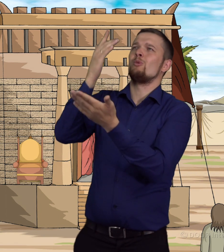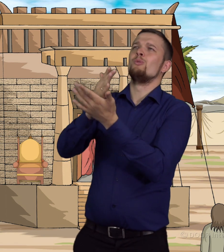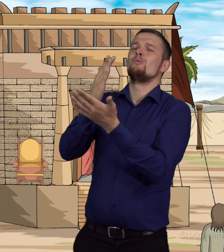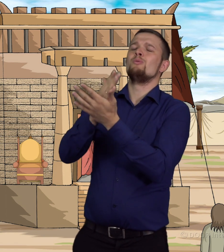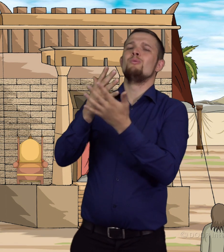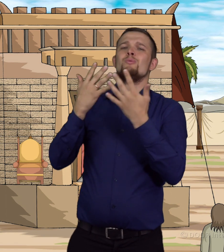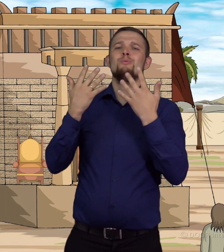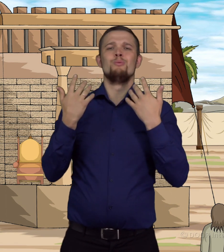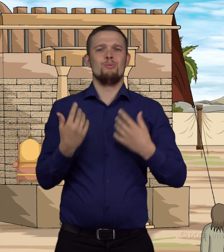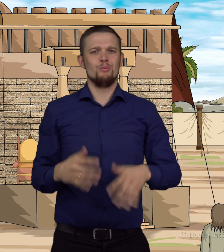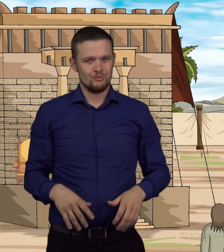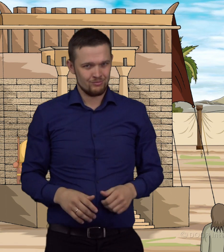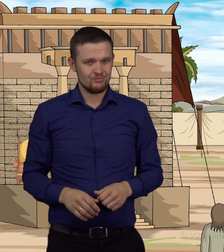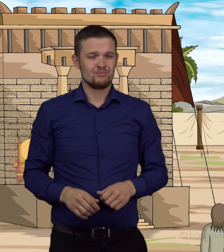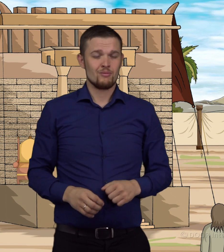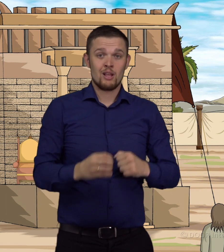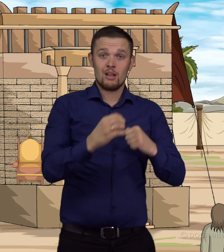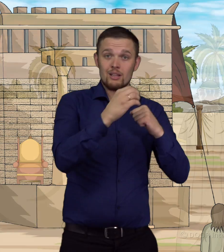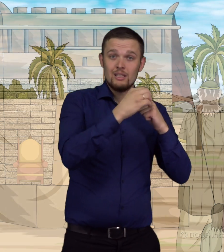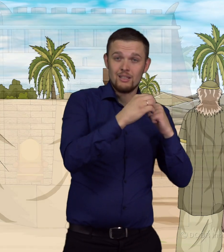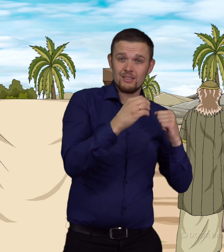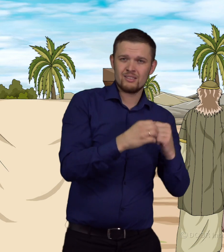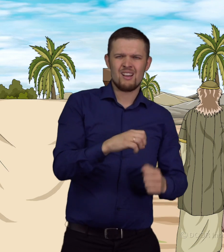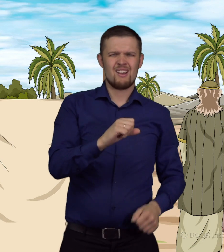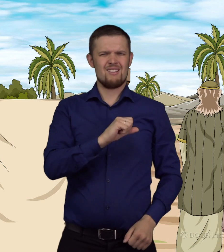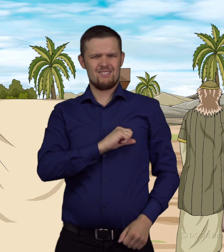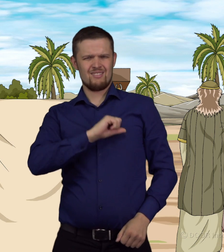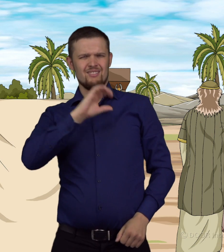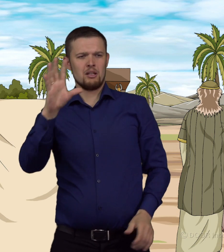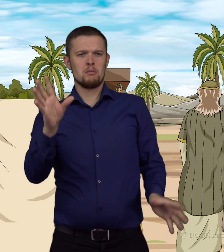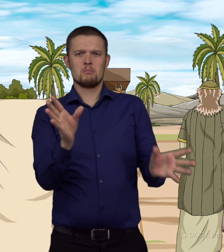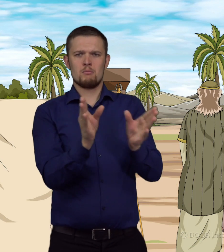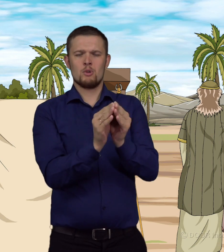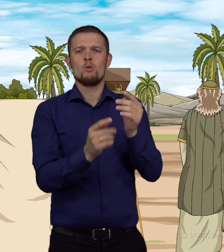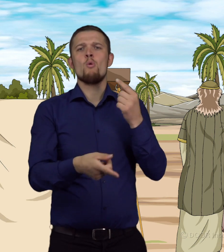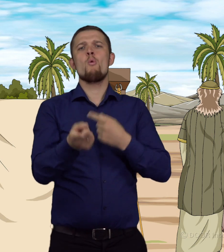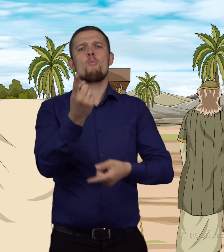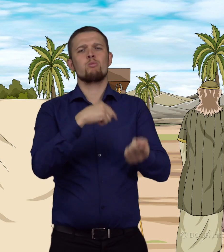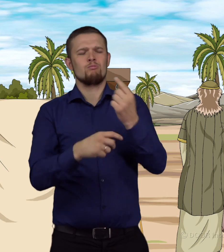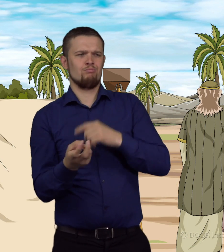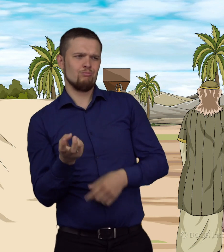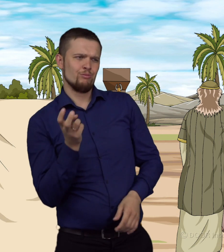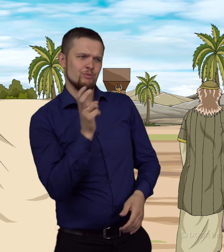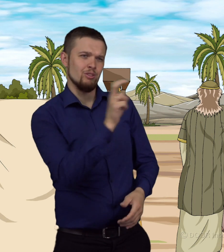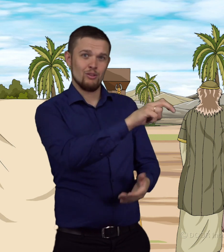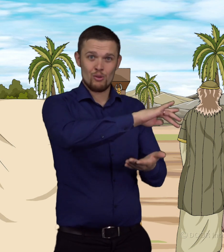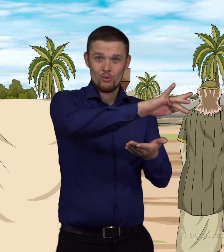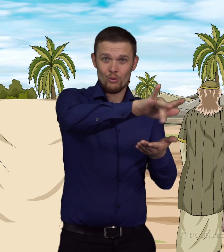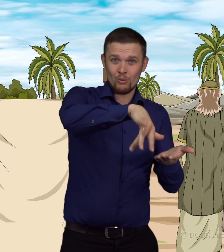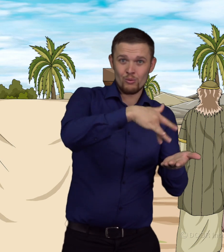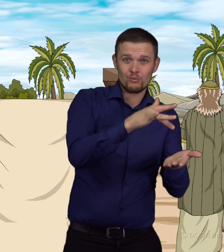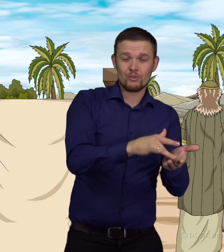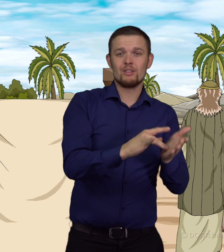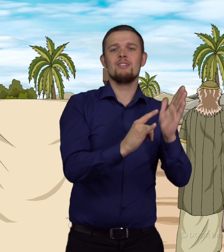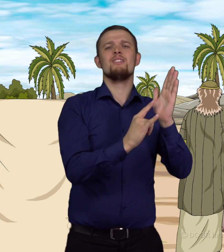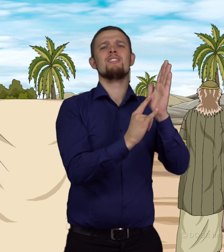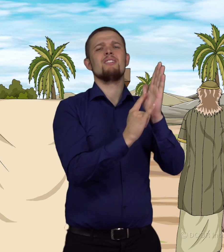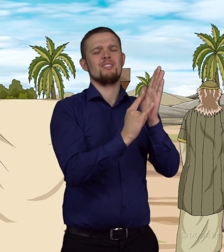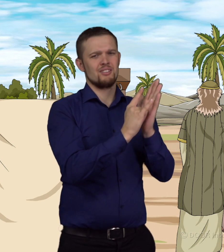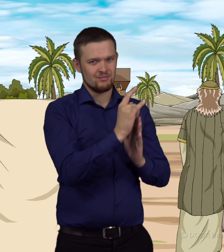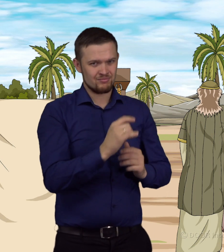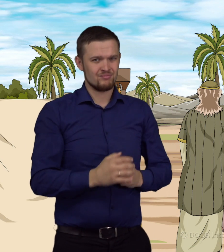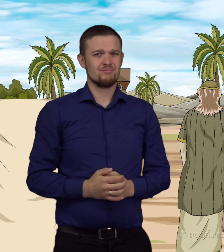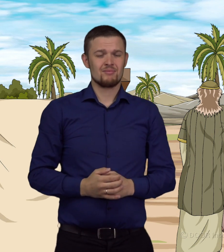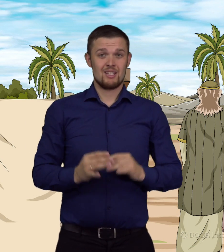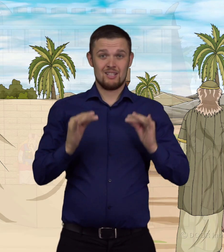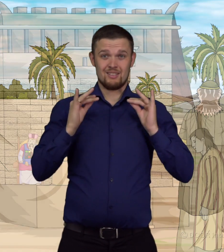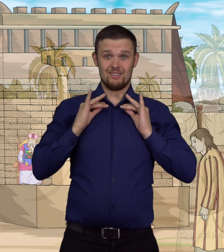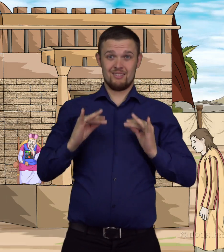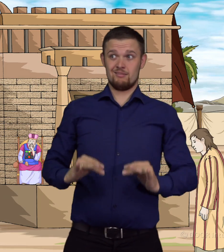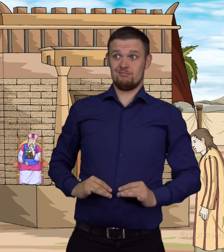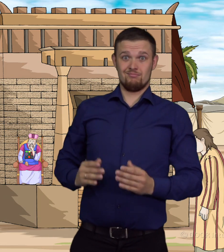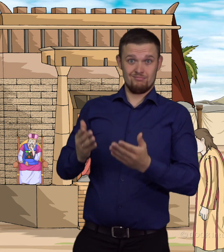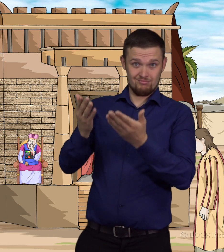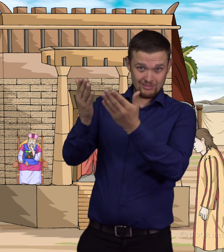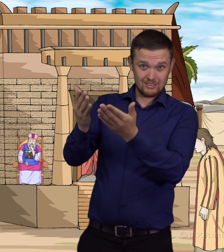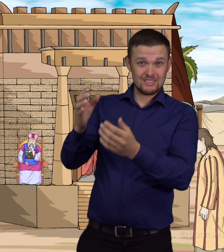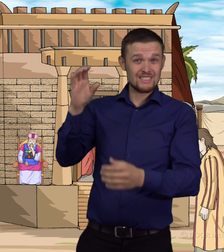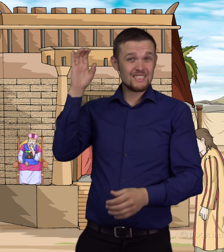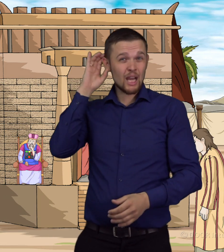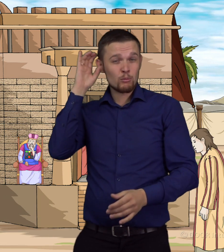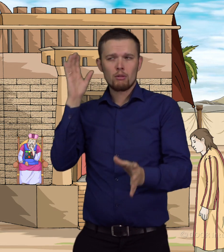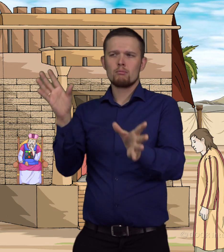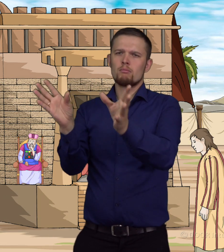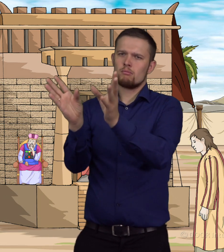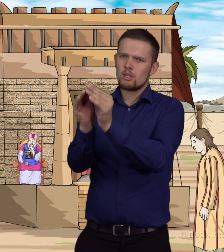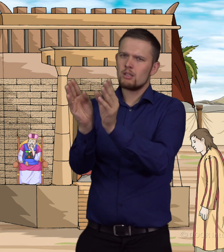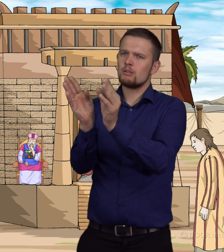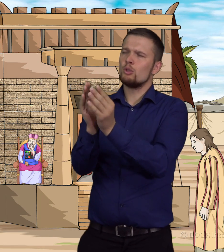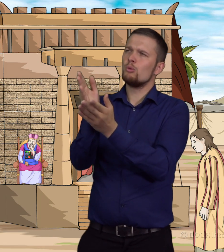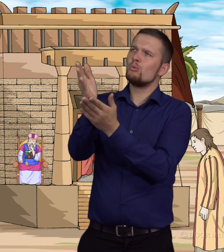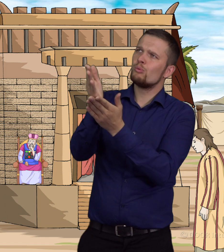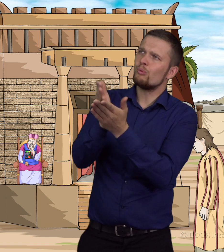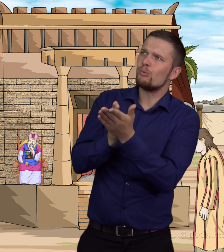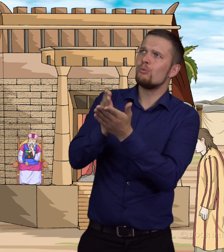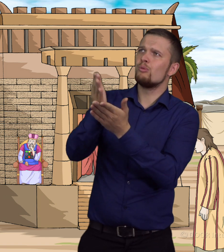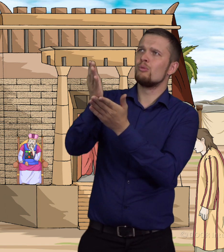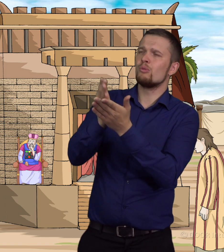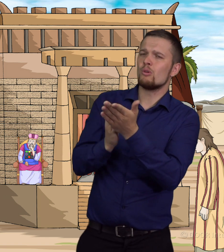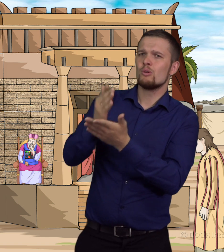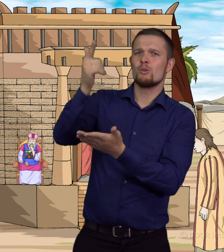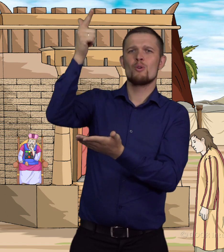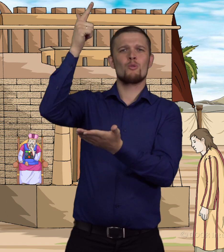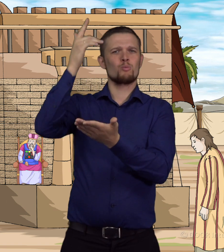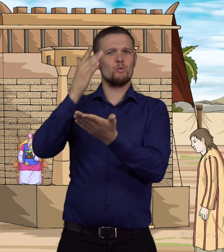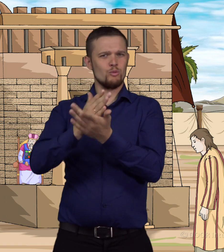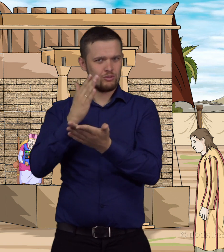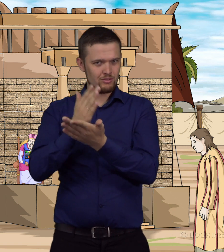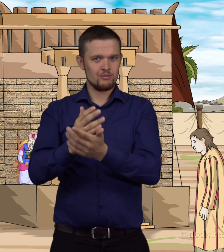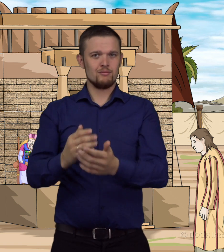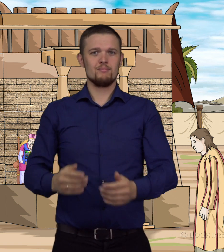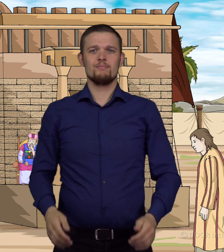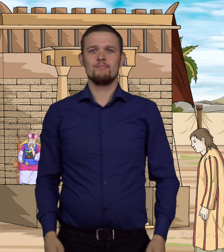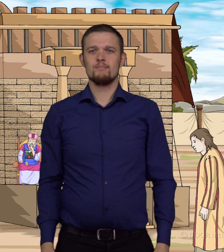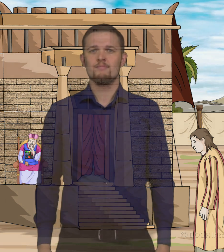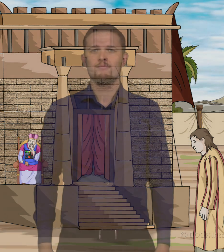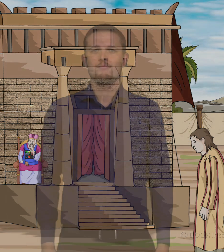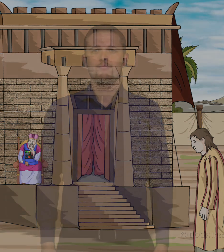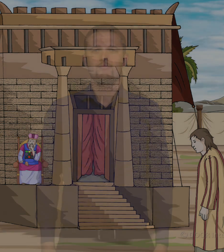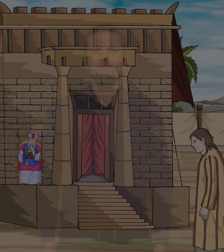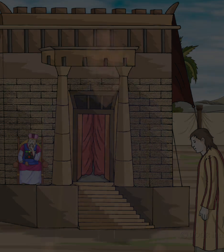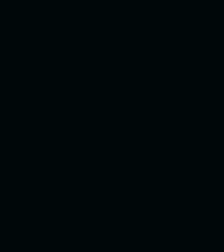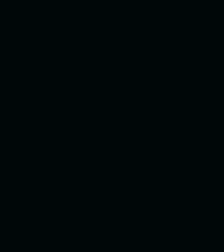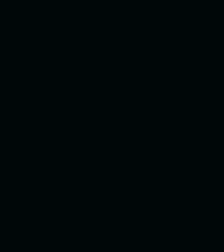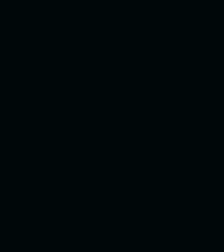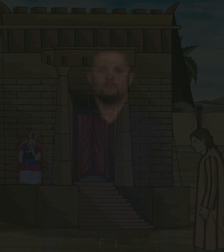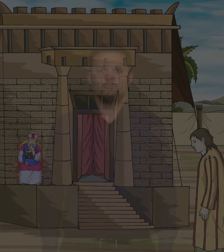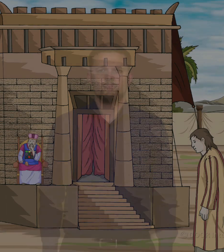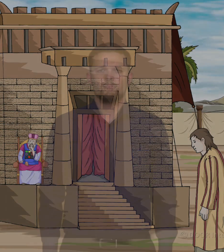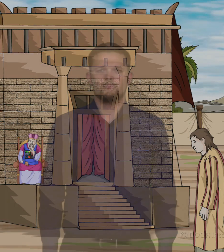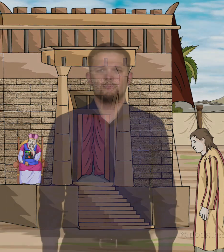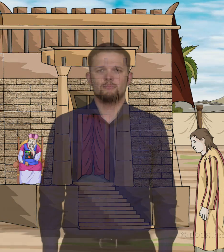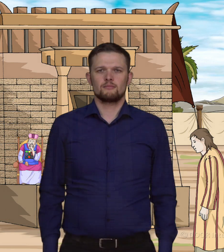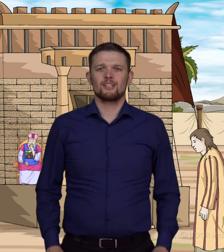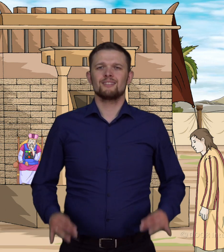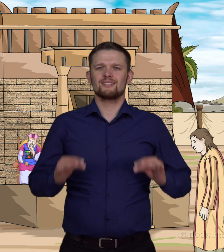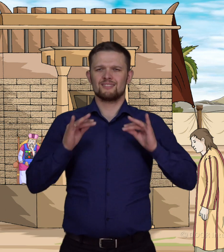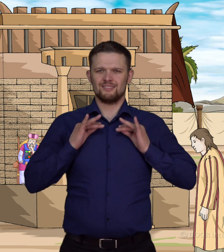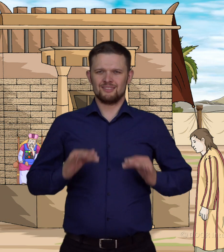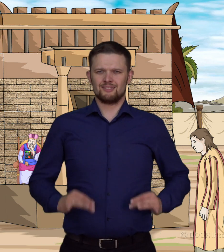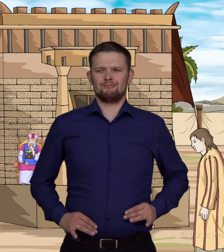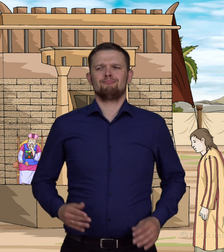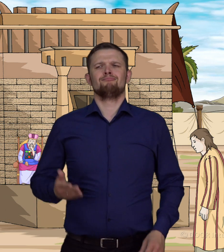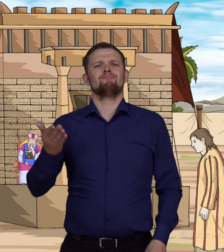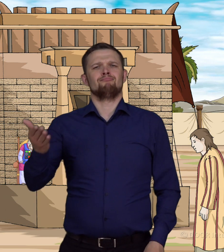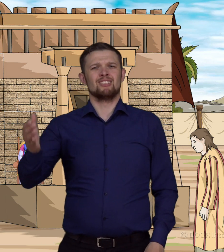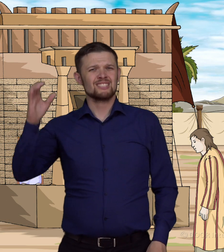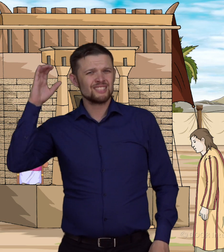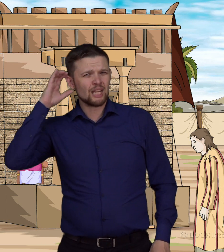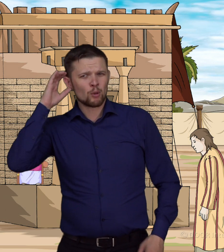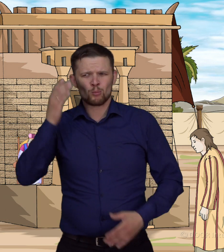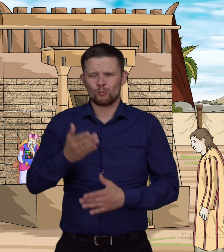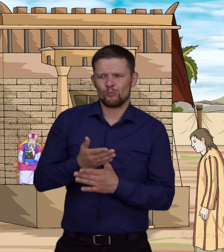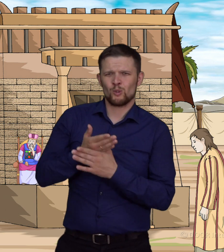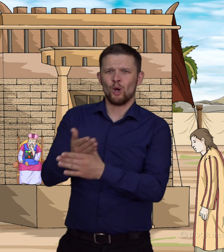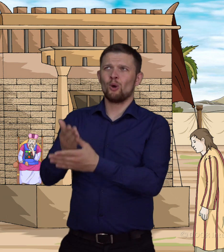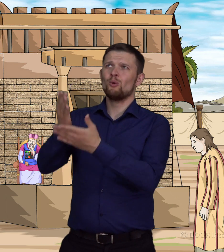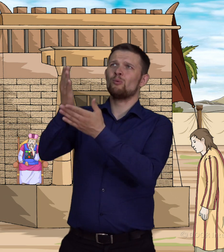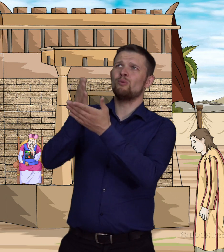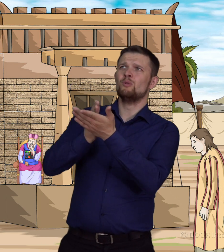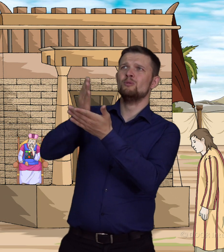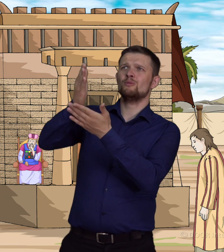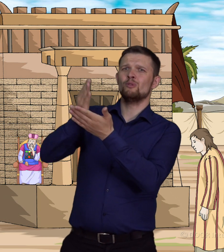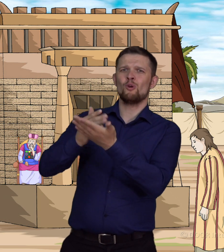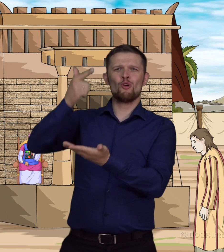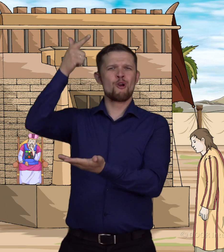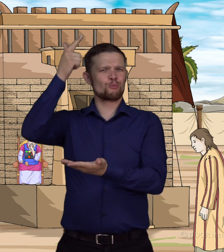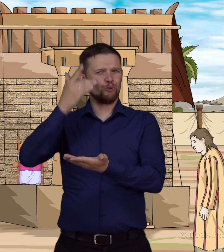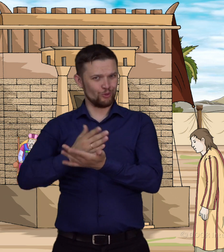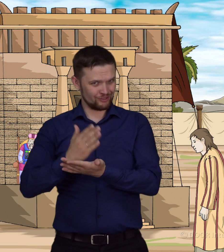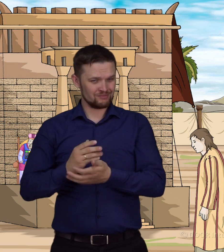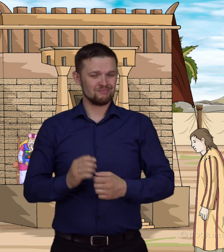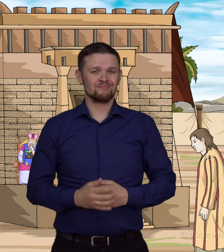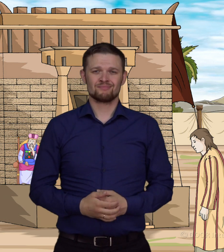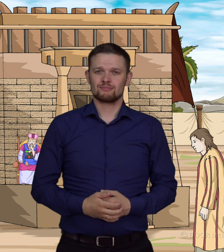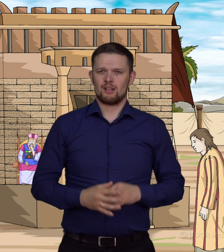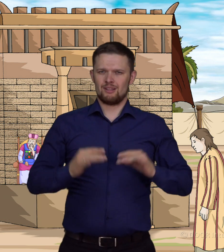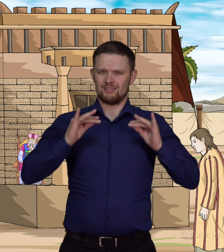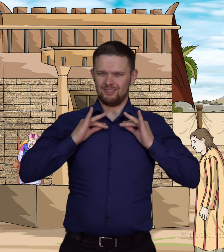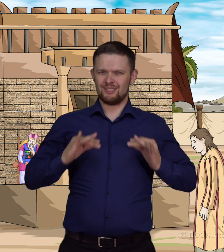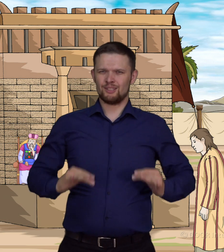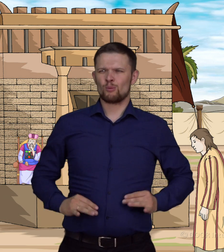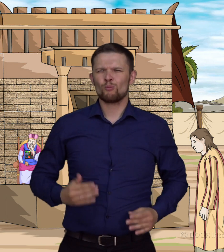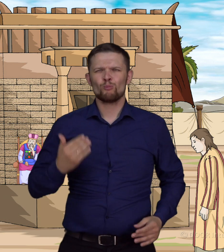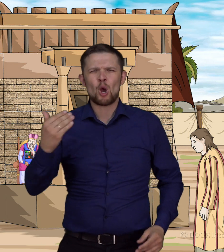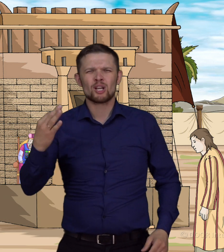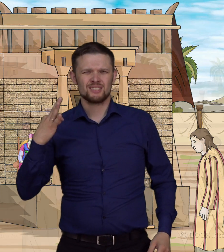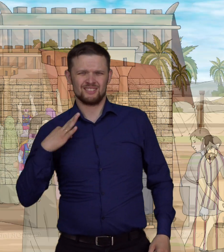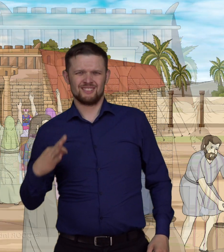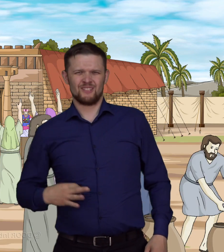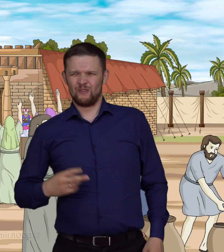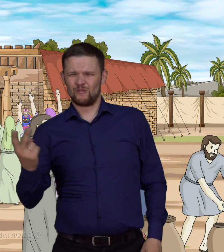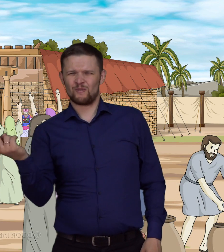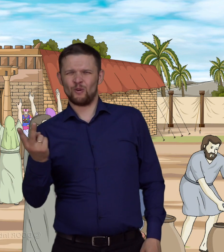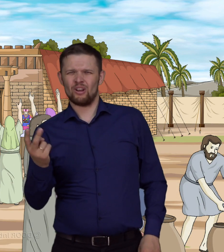Then Elkanah went home to Ramah, but the boy began ministering to the LORD before Eli the priest.